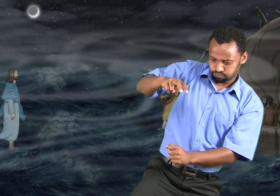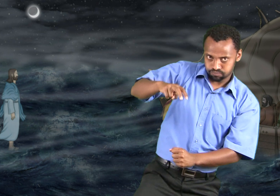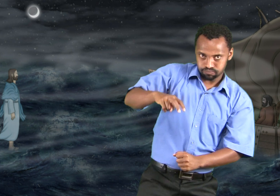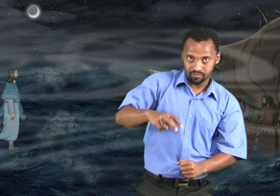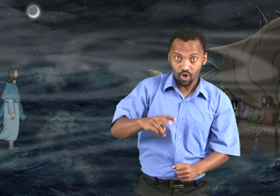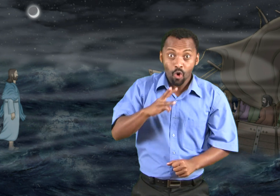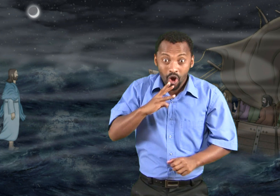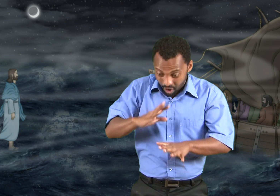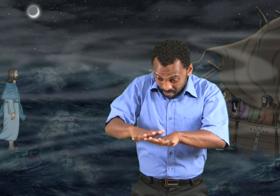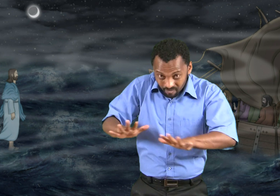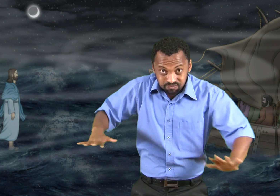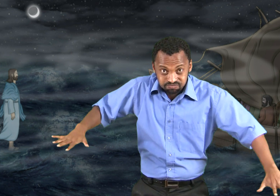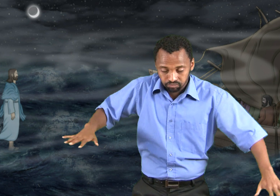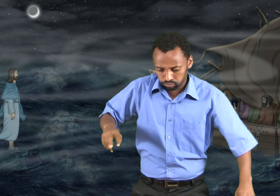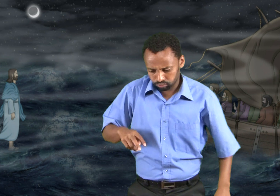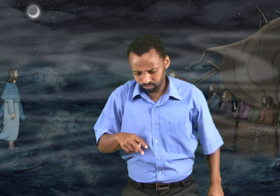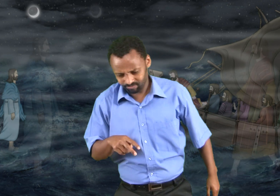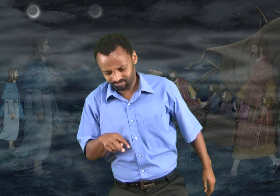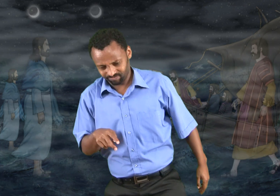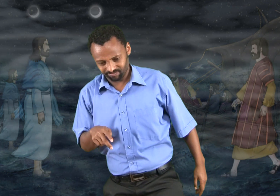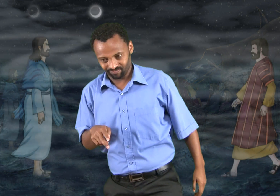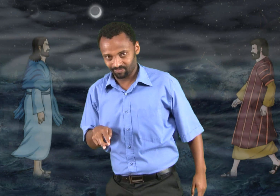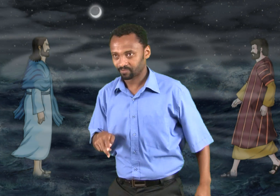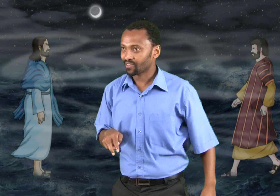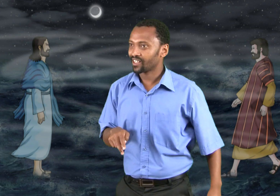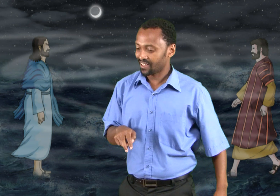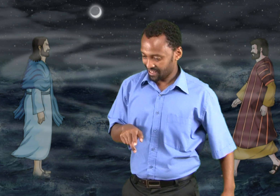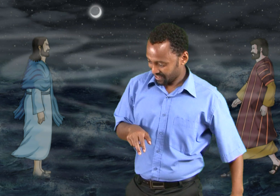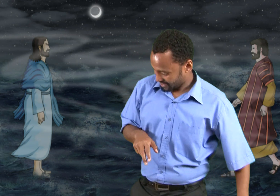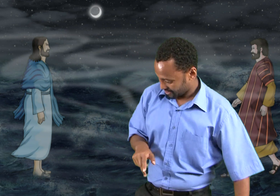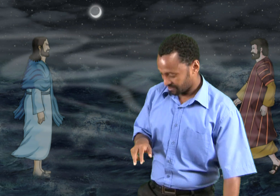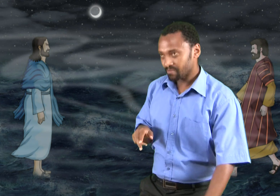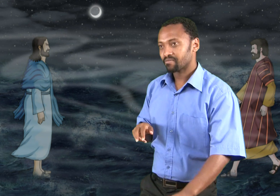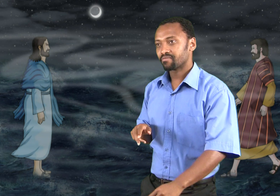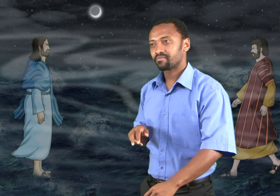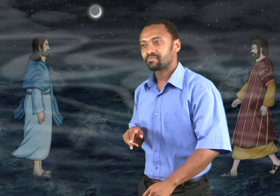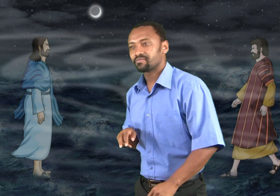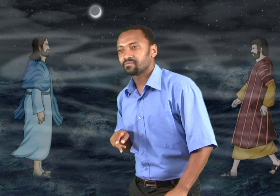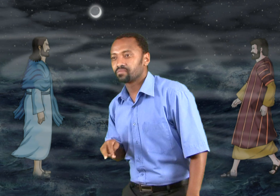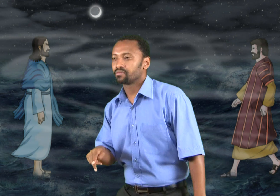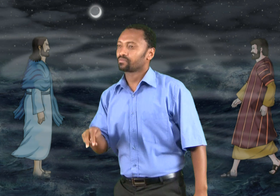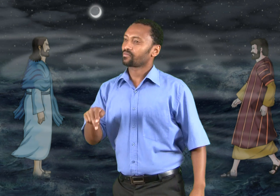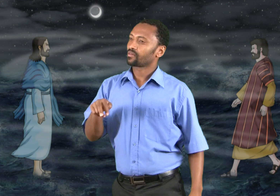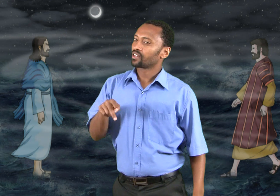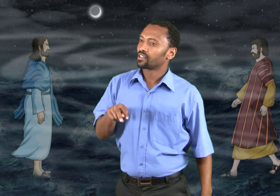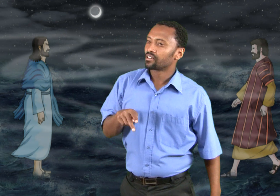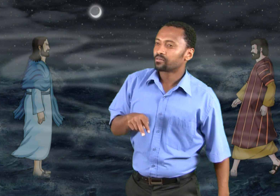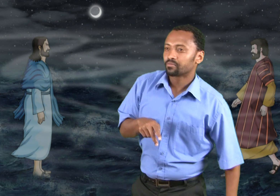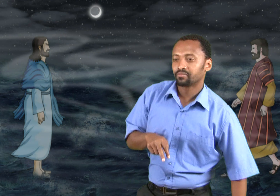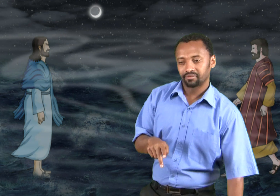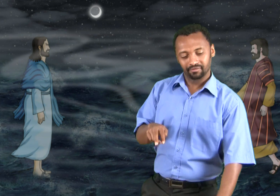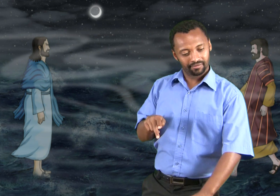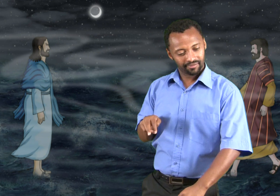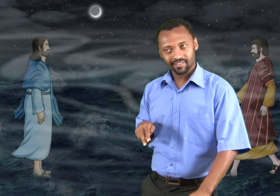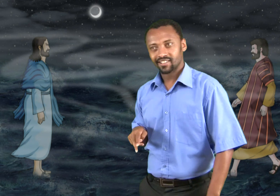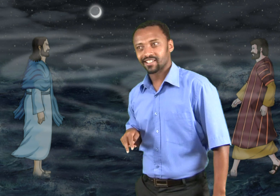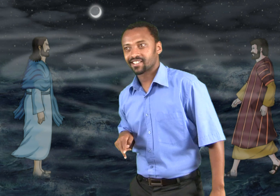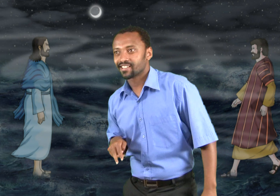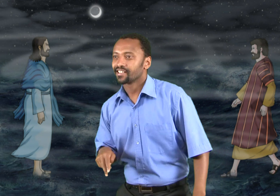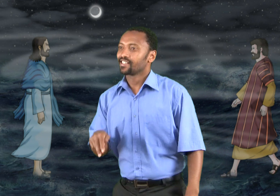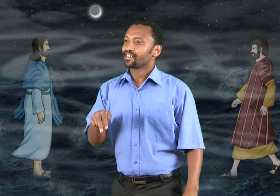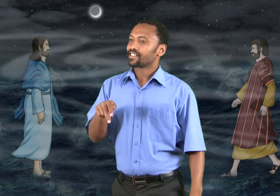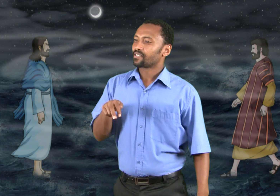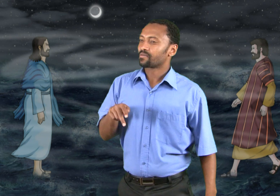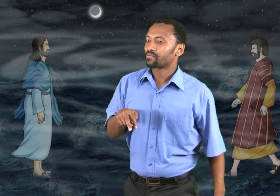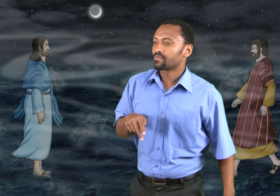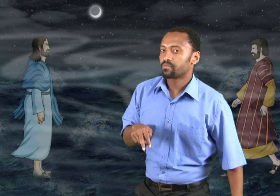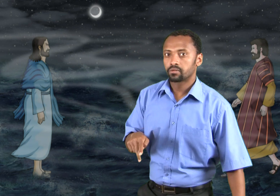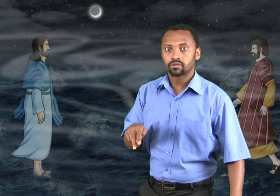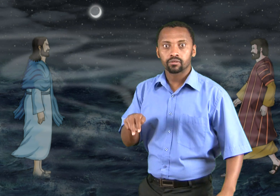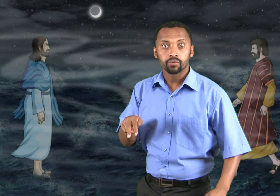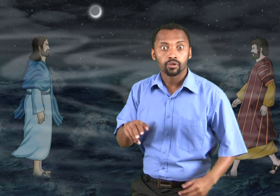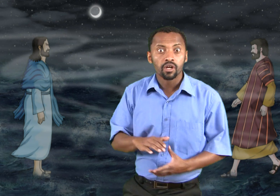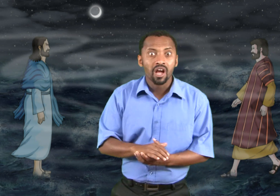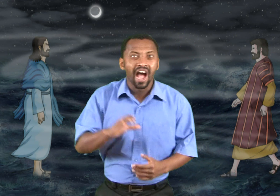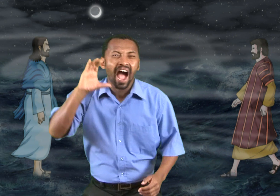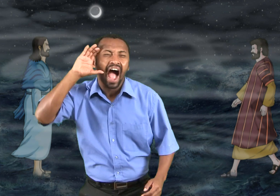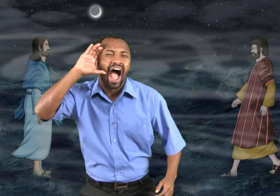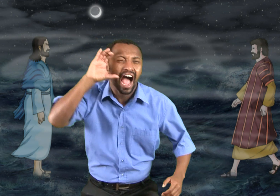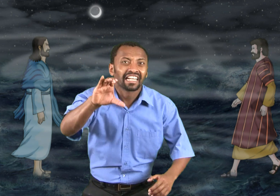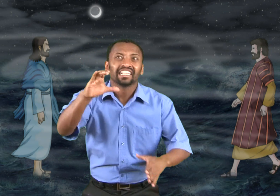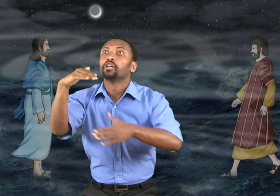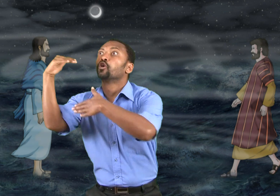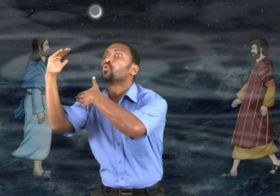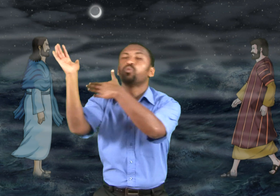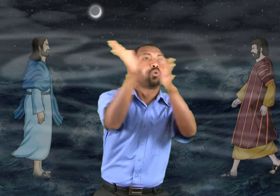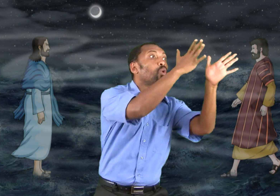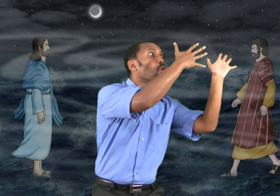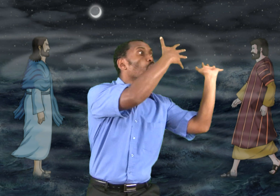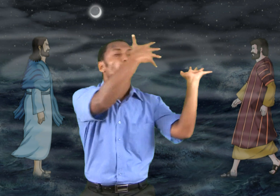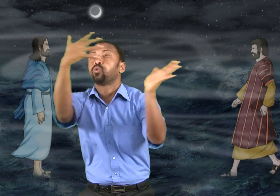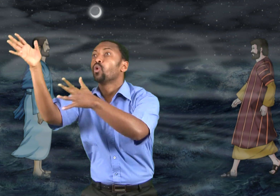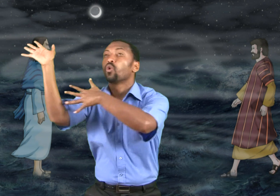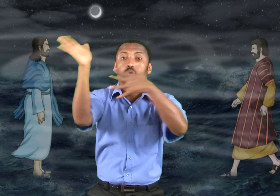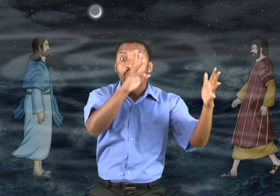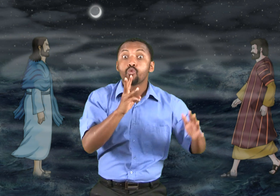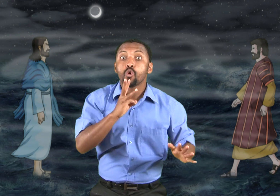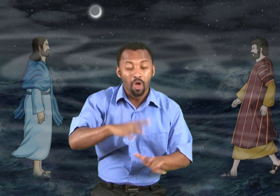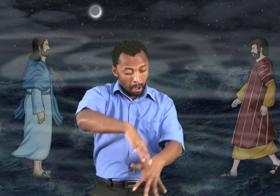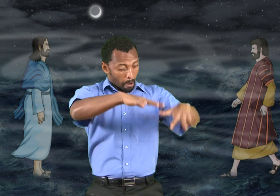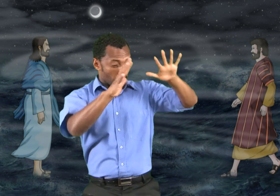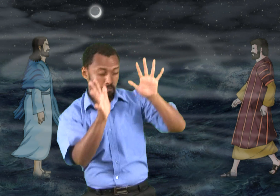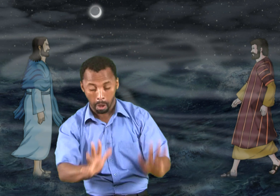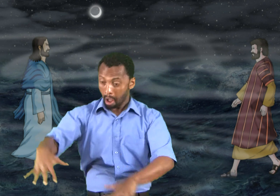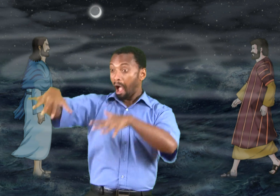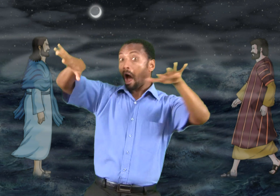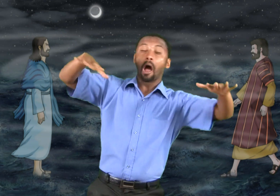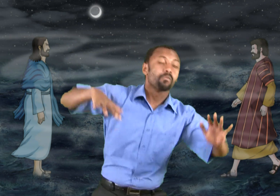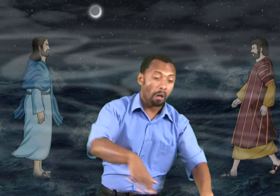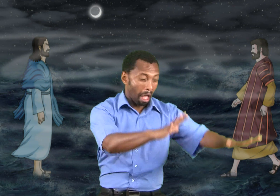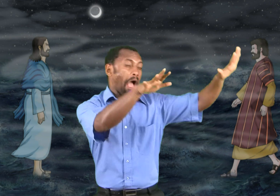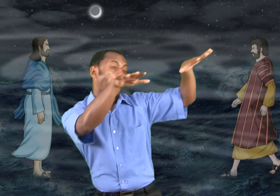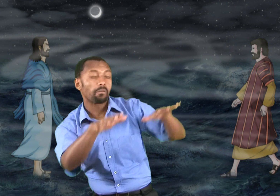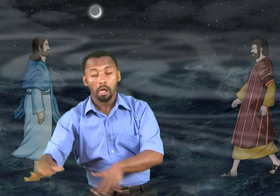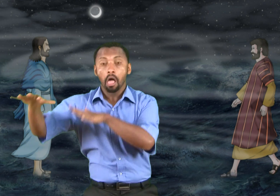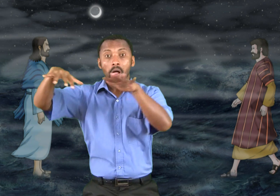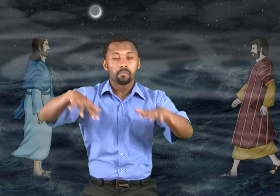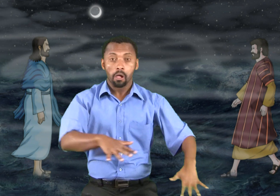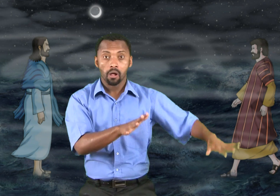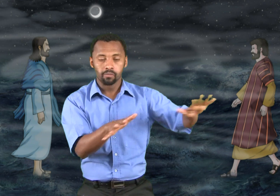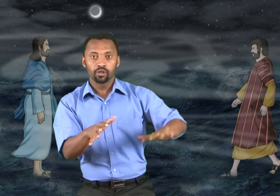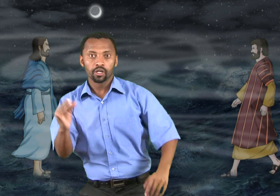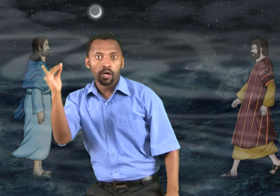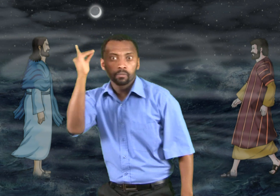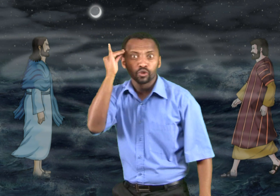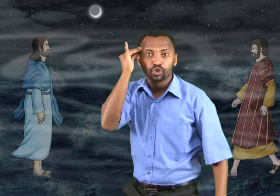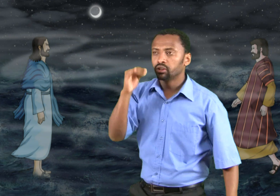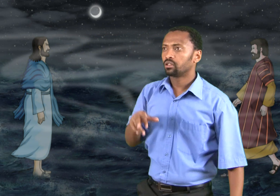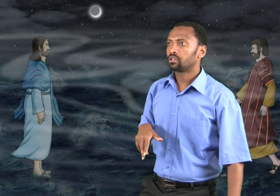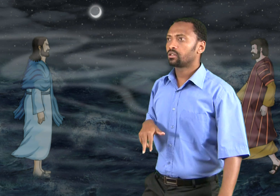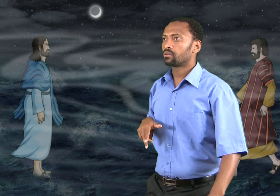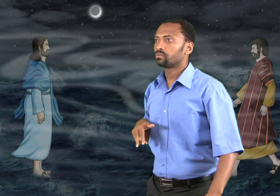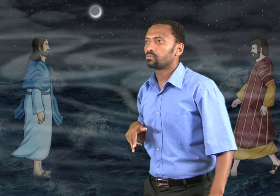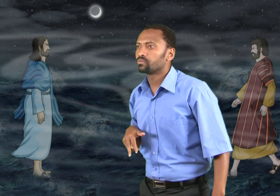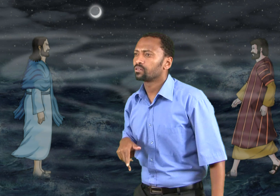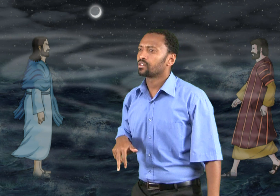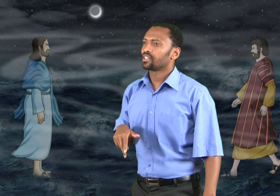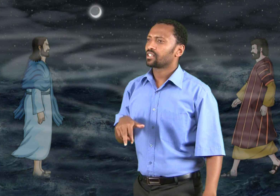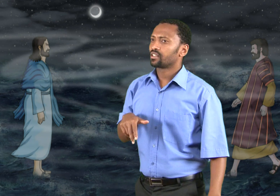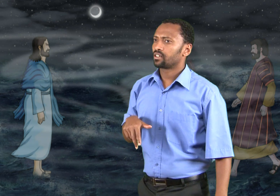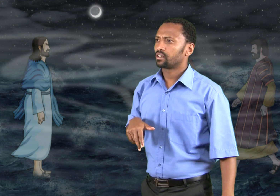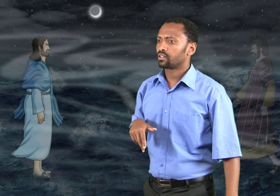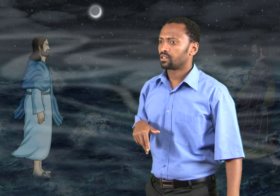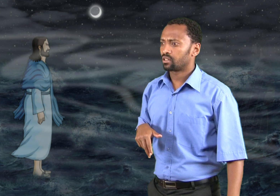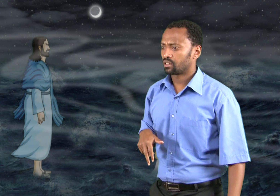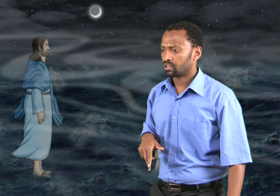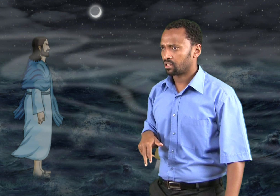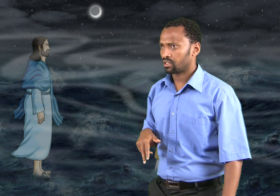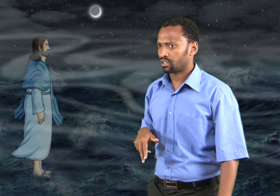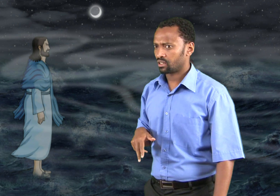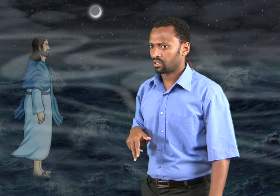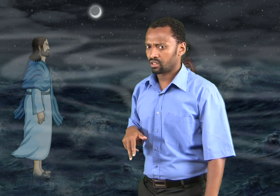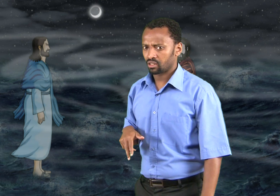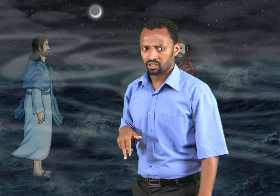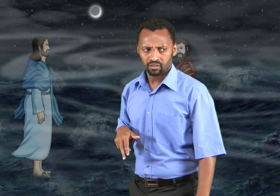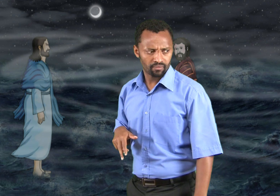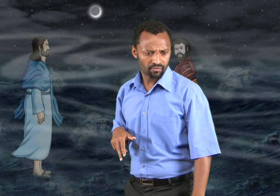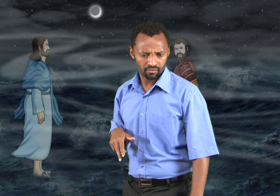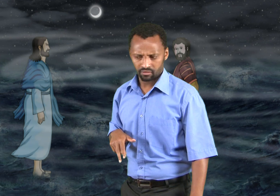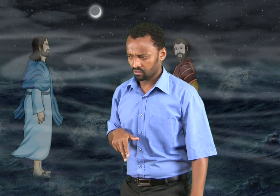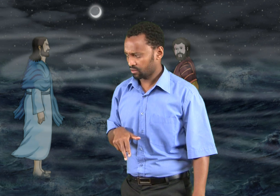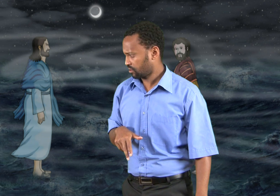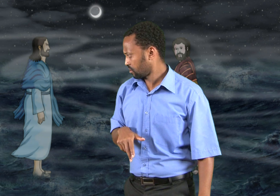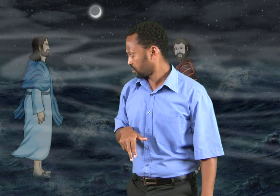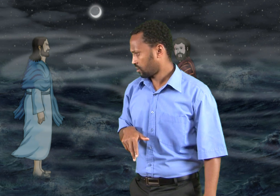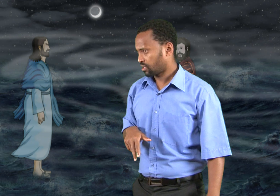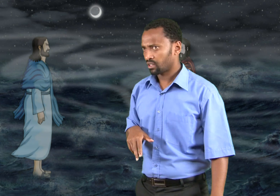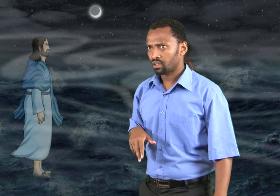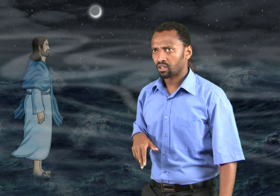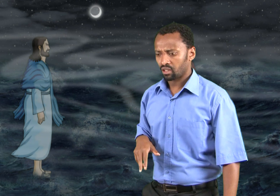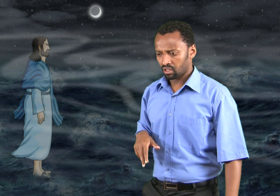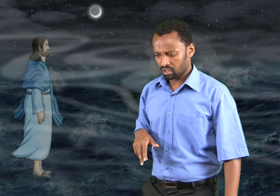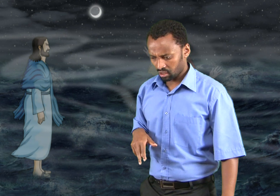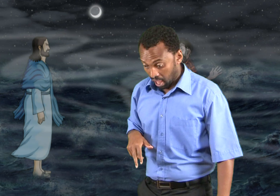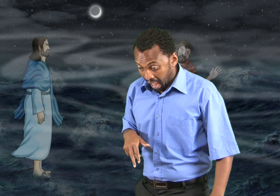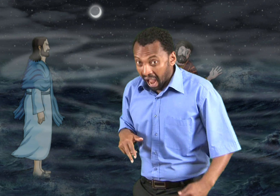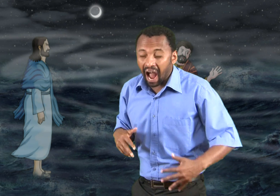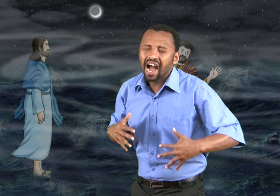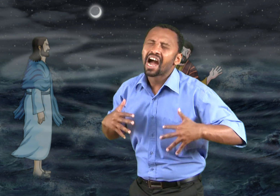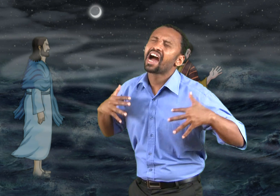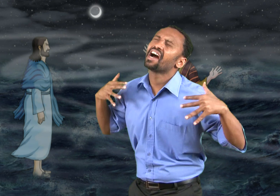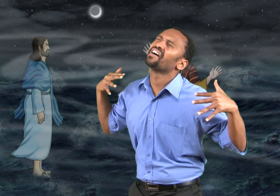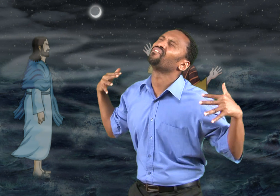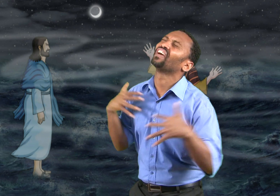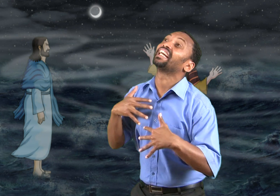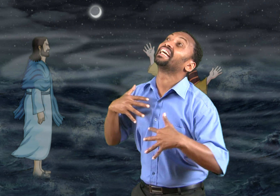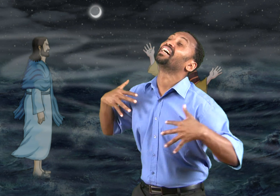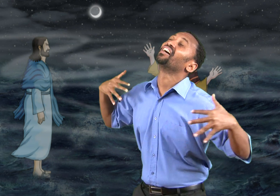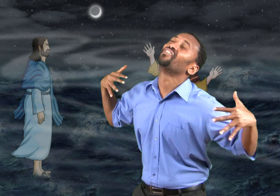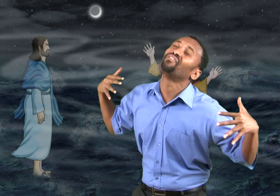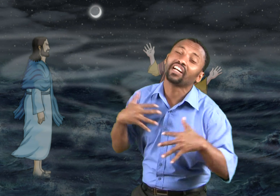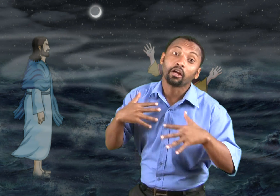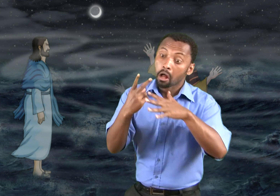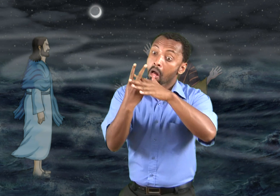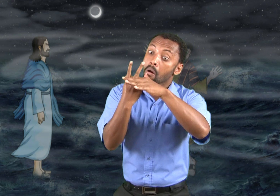Then Peter got down out of the boat, walked on the water, and came toward Jesus.